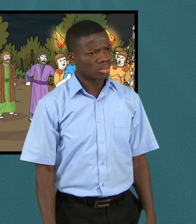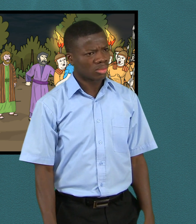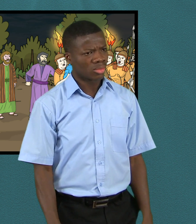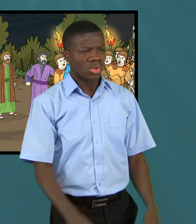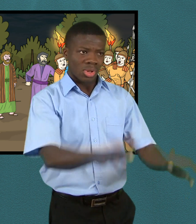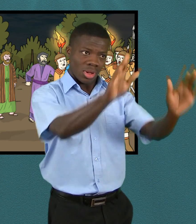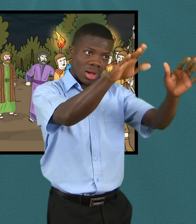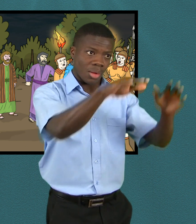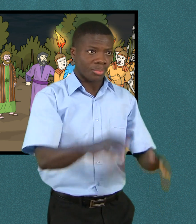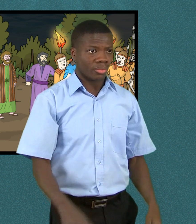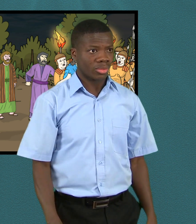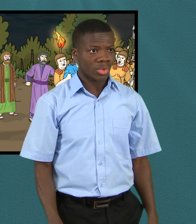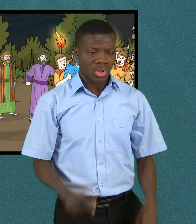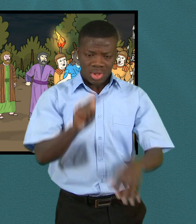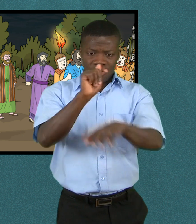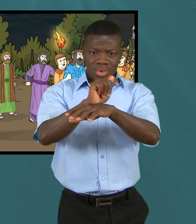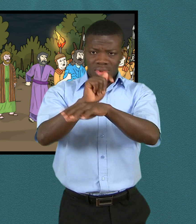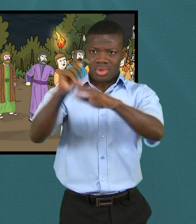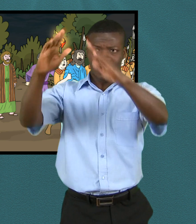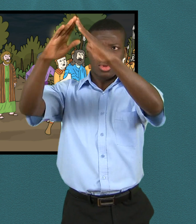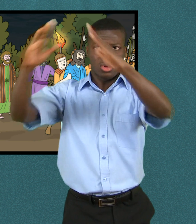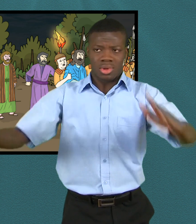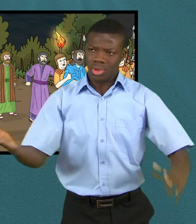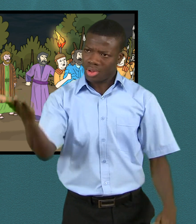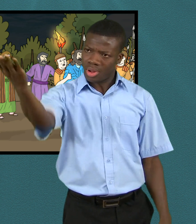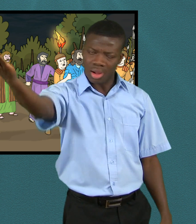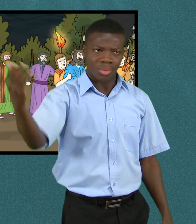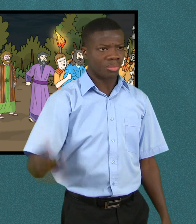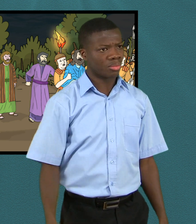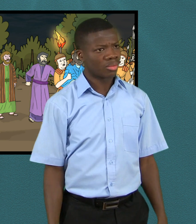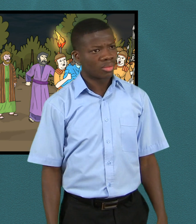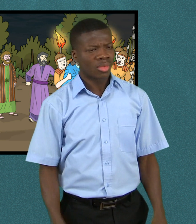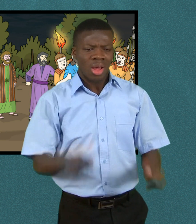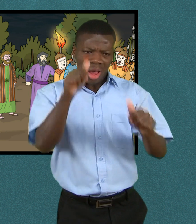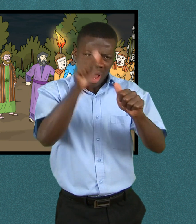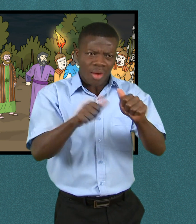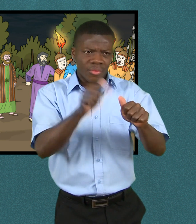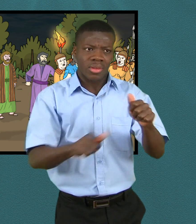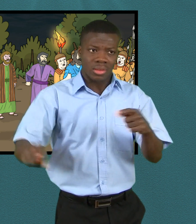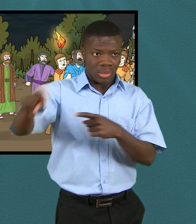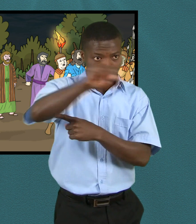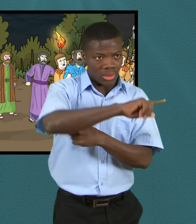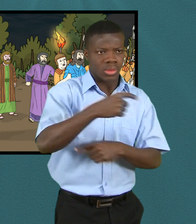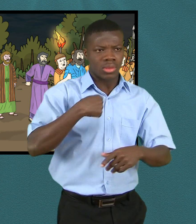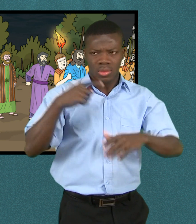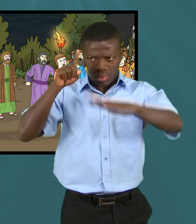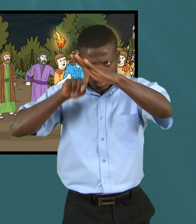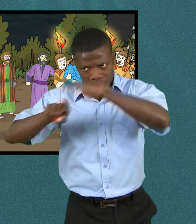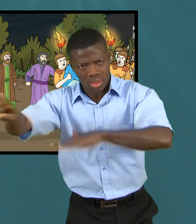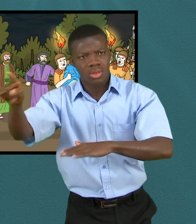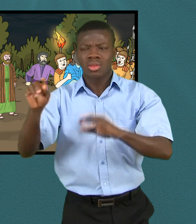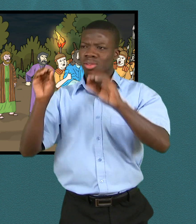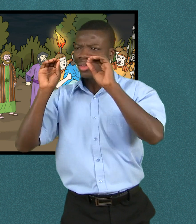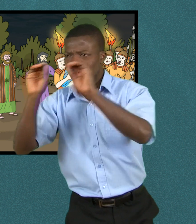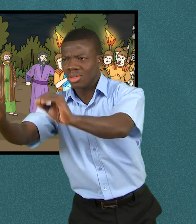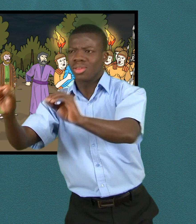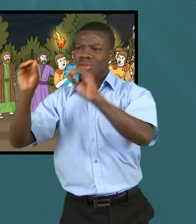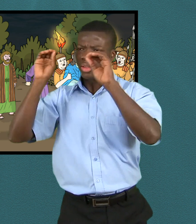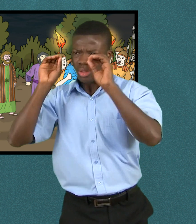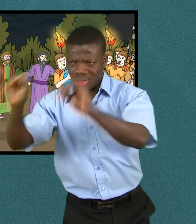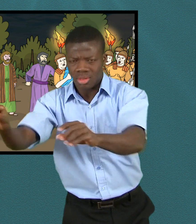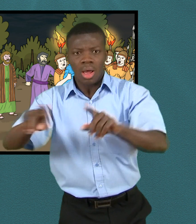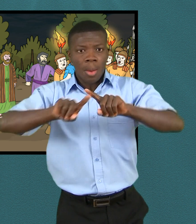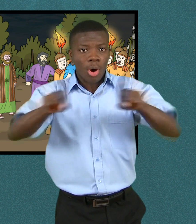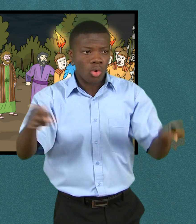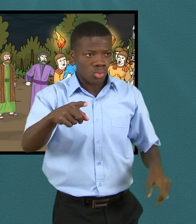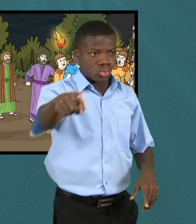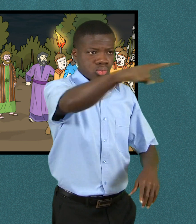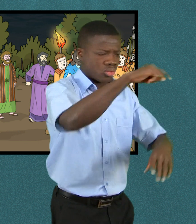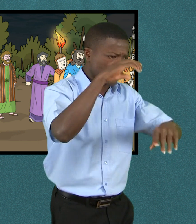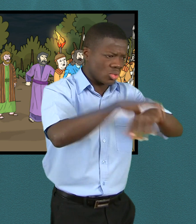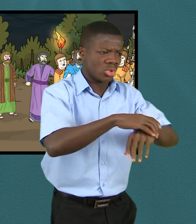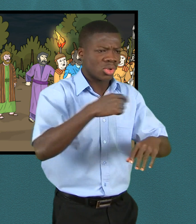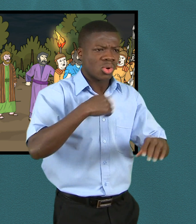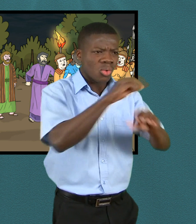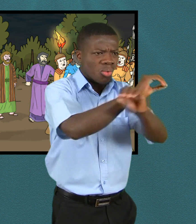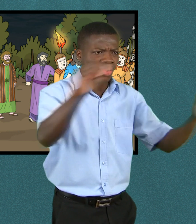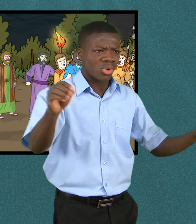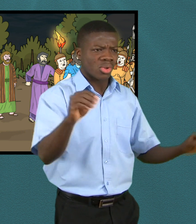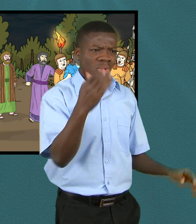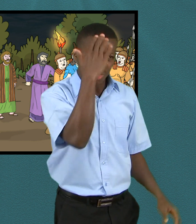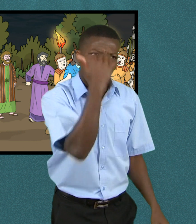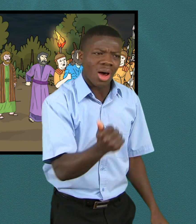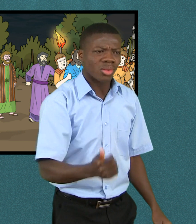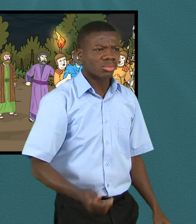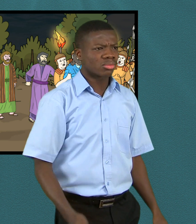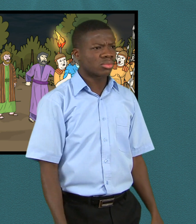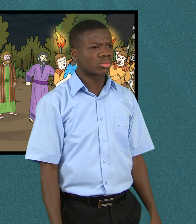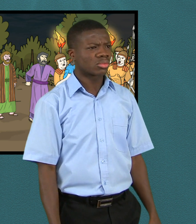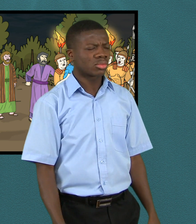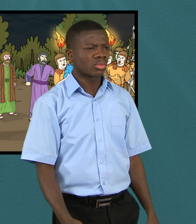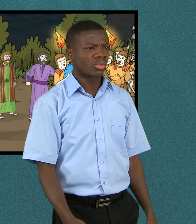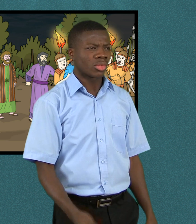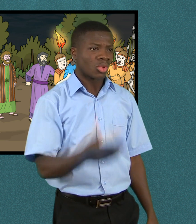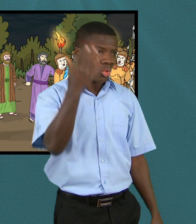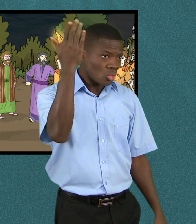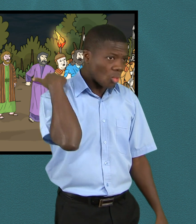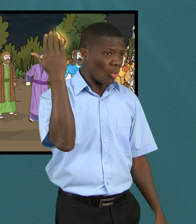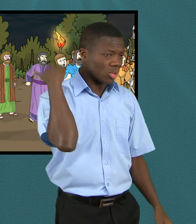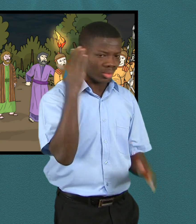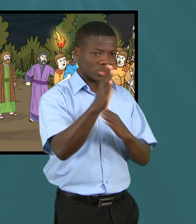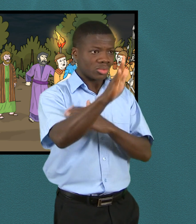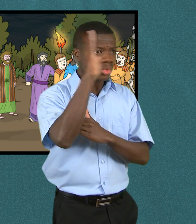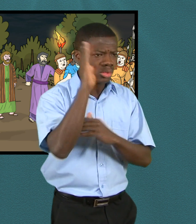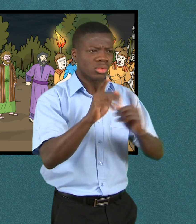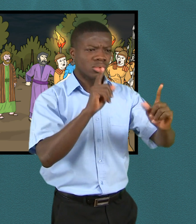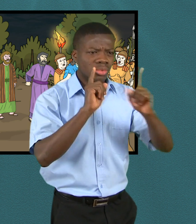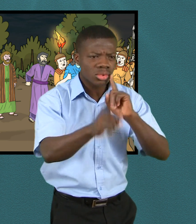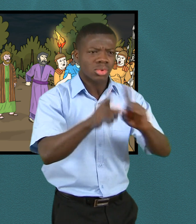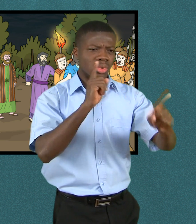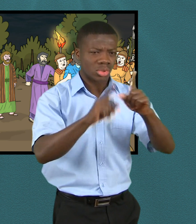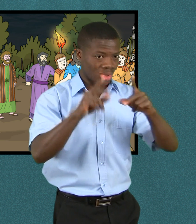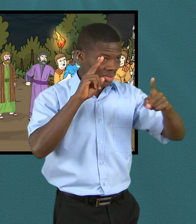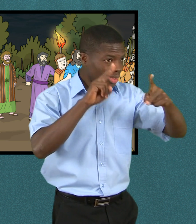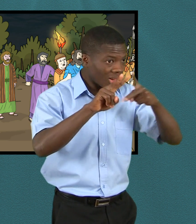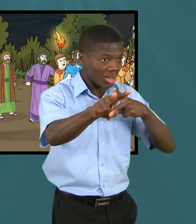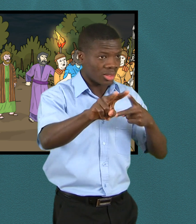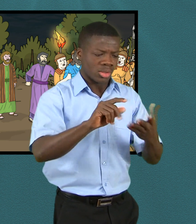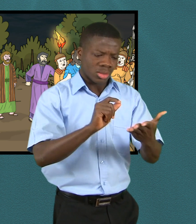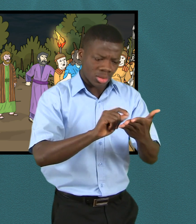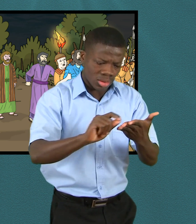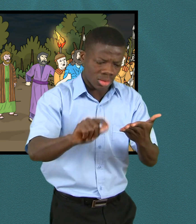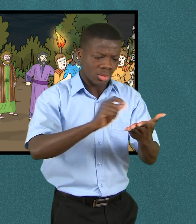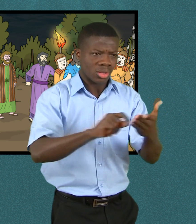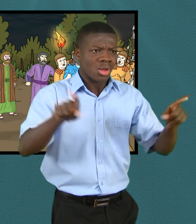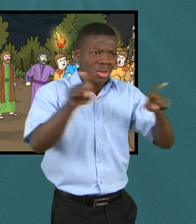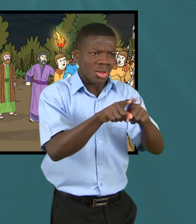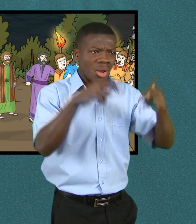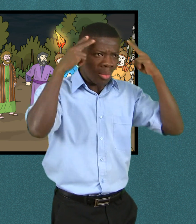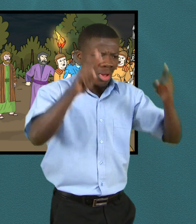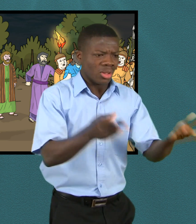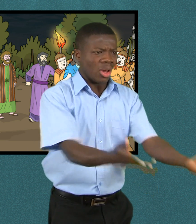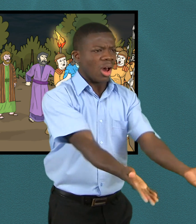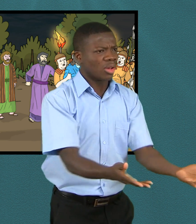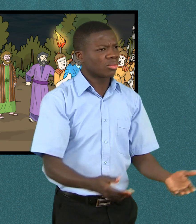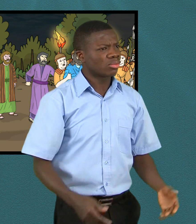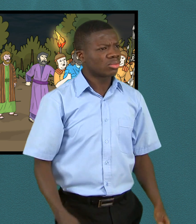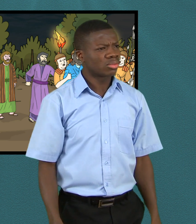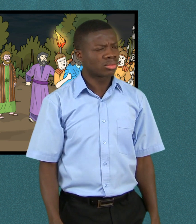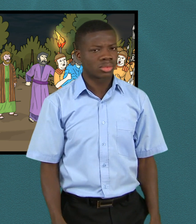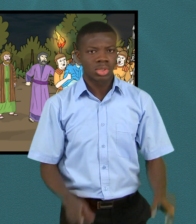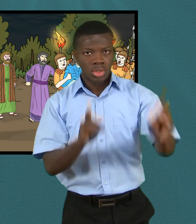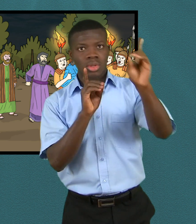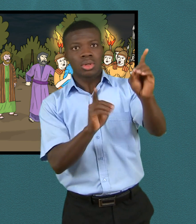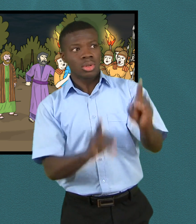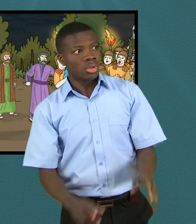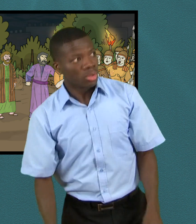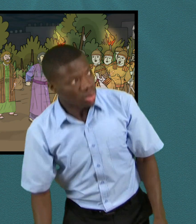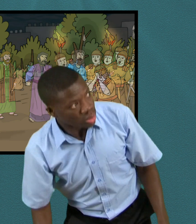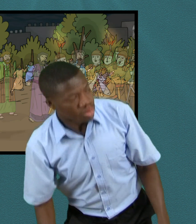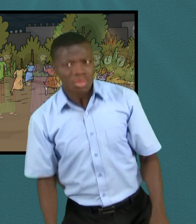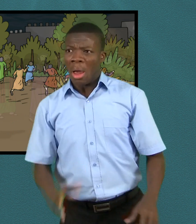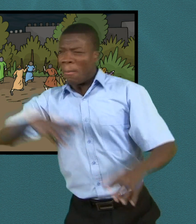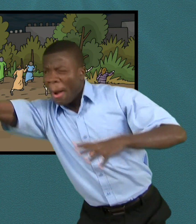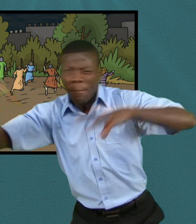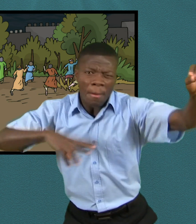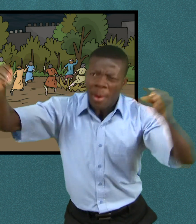Every day I sat teaching in the temple courts, and you did not arrest Me. But this has all happened so that the writings of the prophets would be fulfilled.”